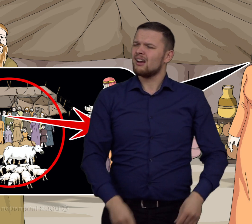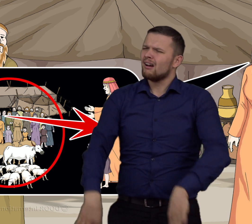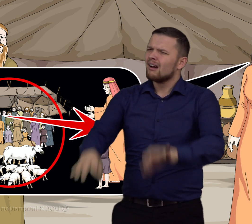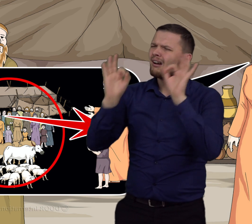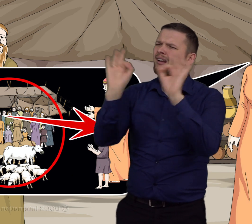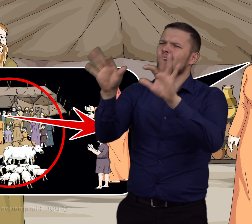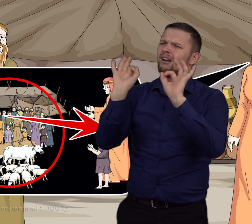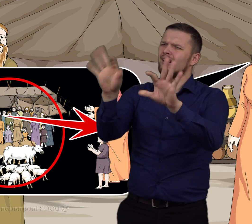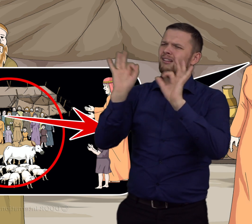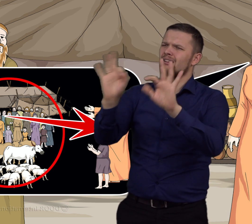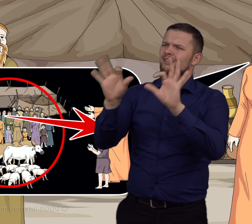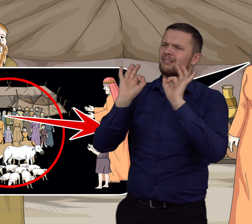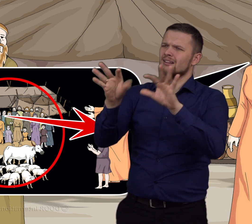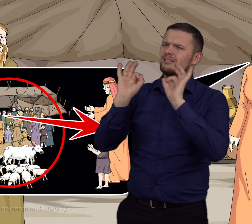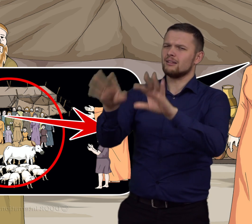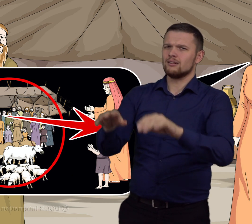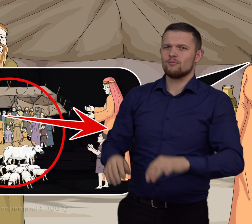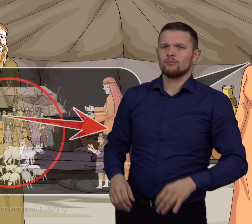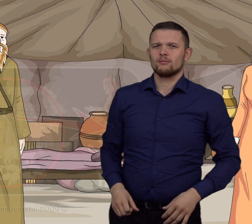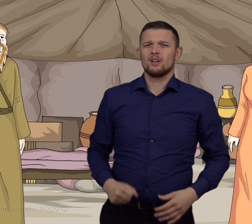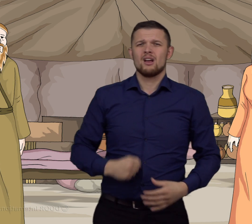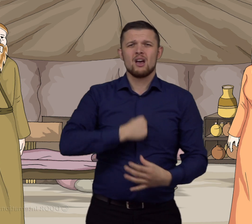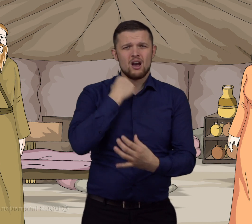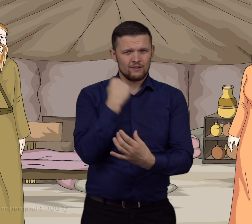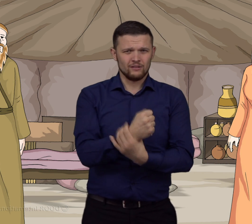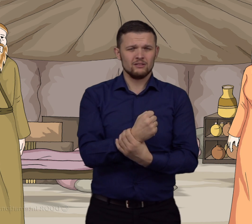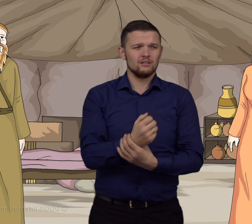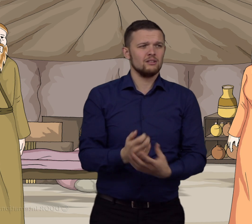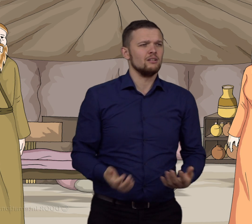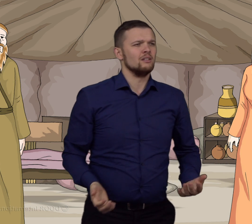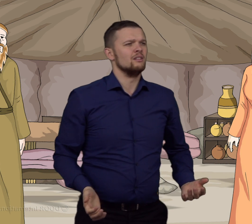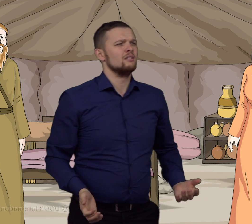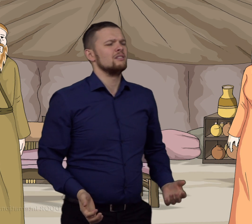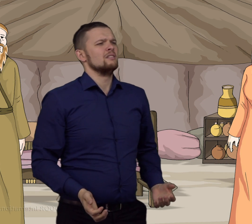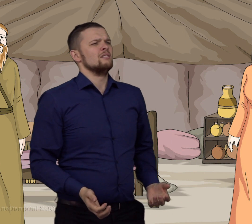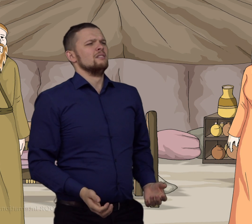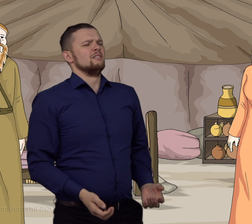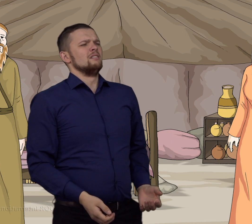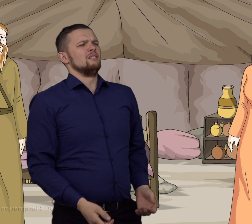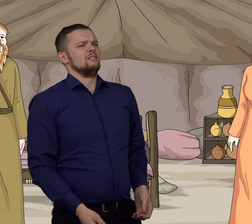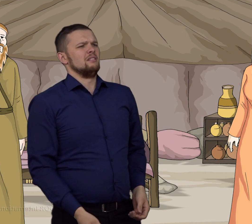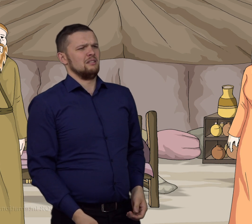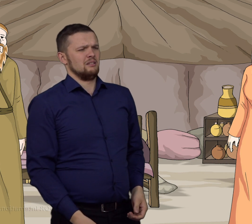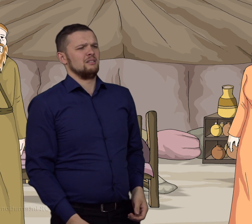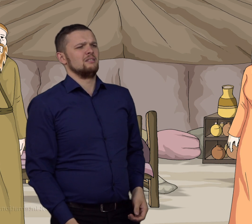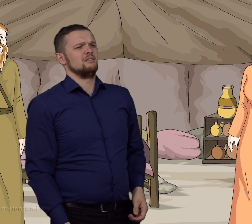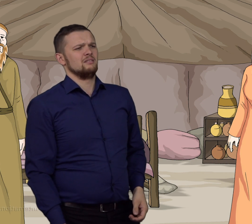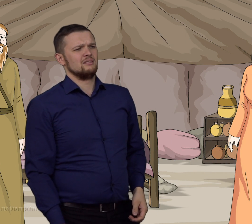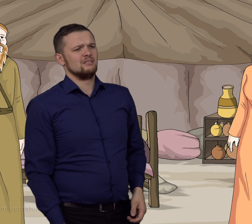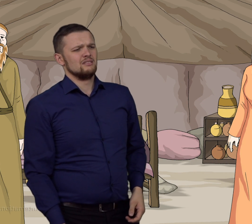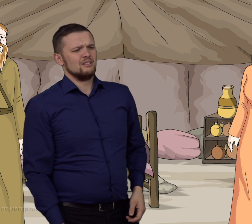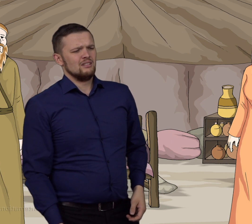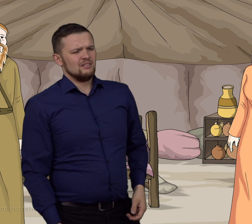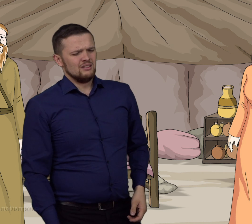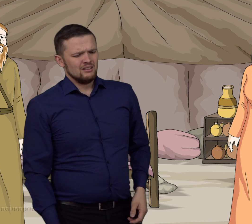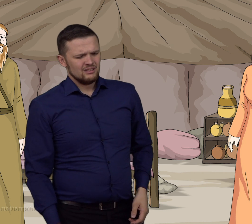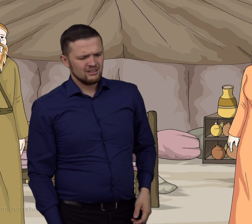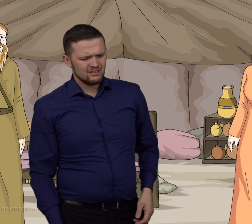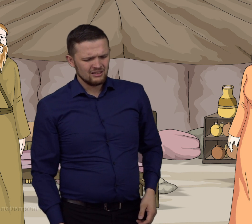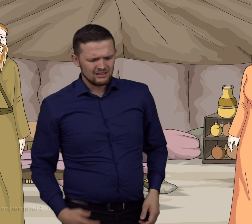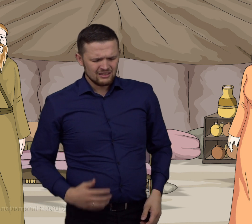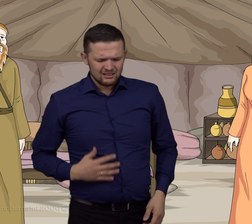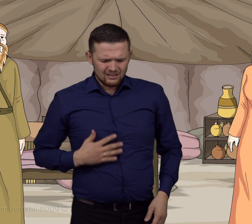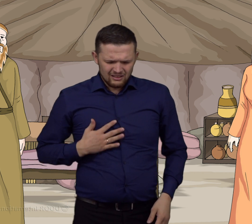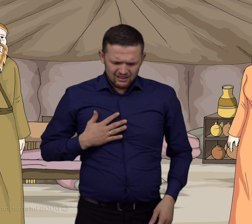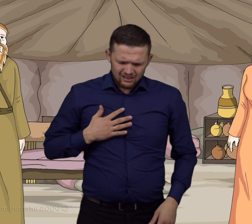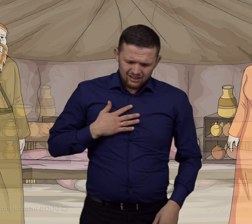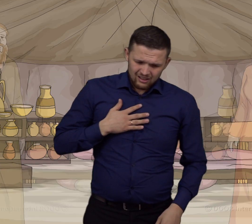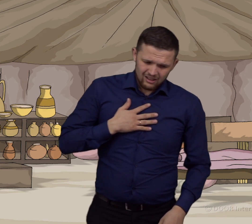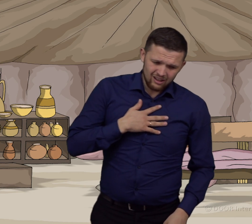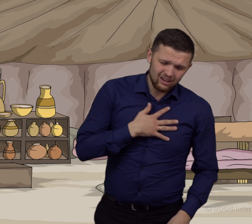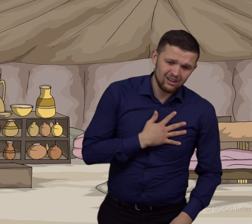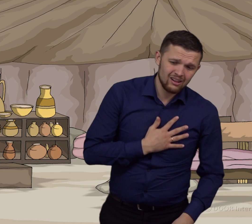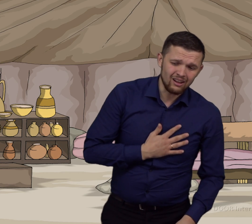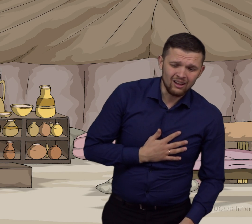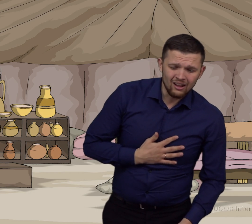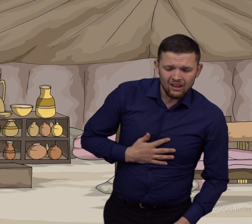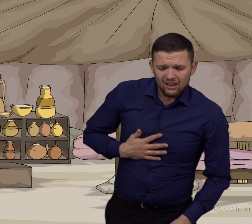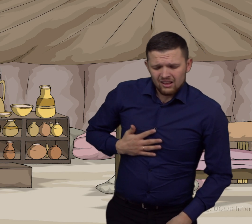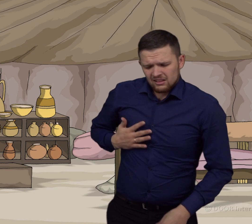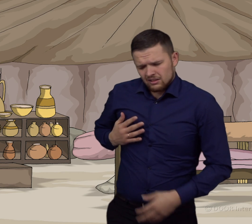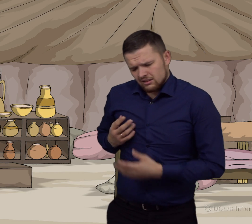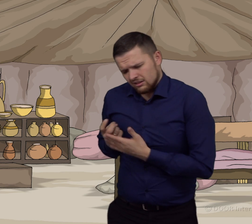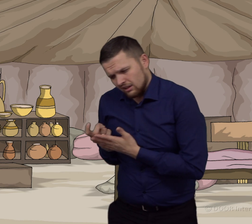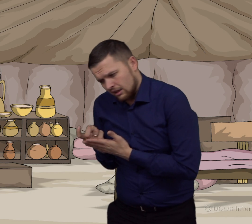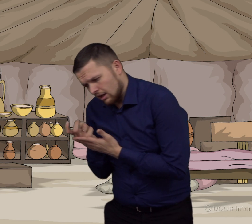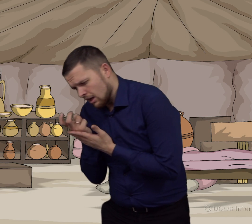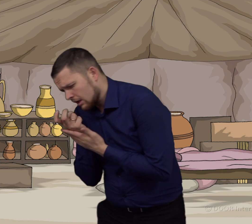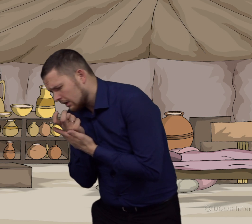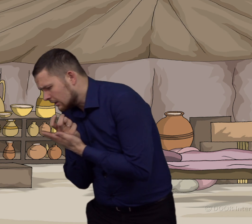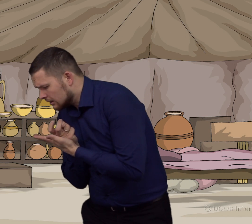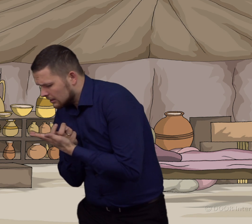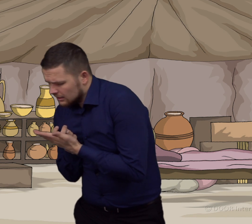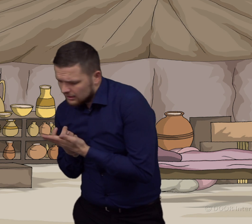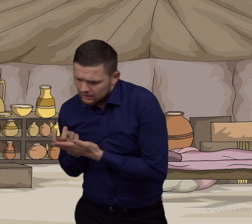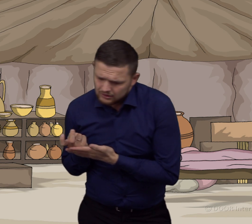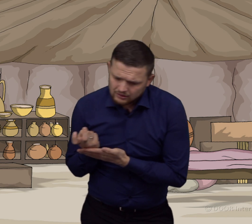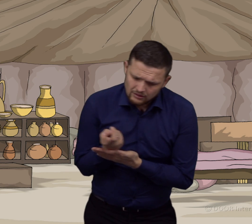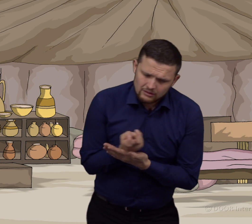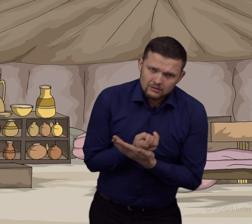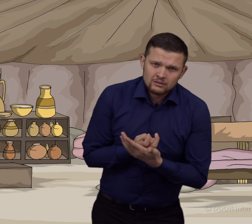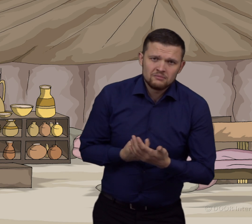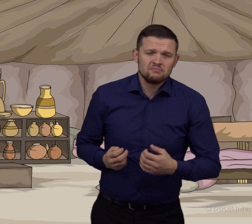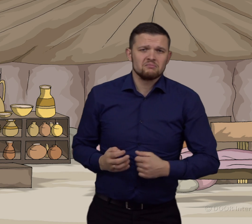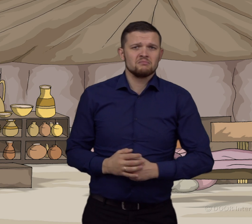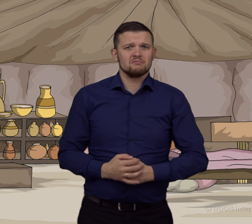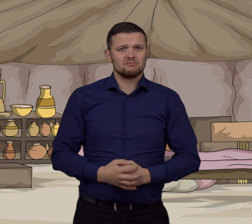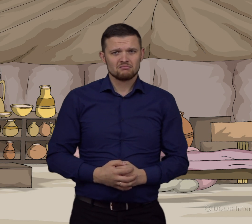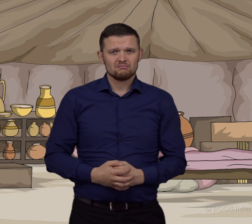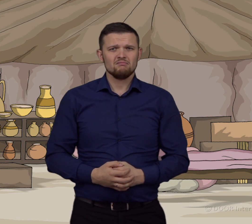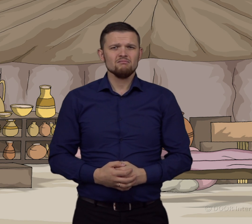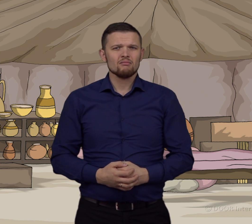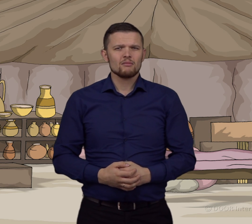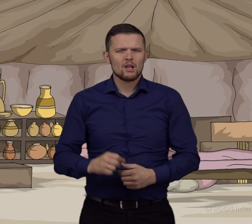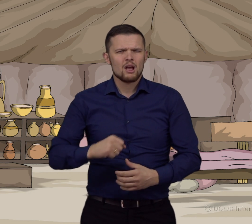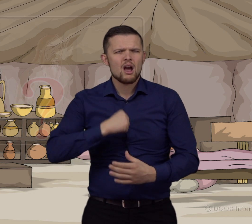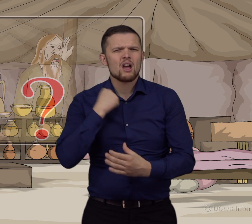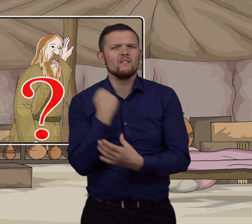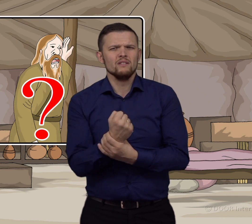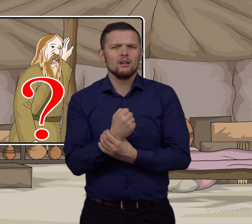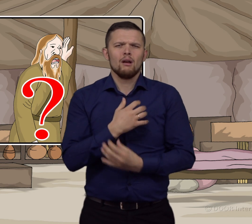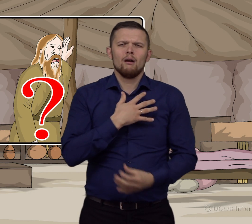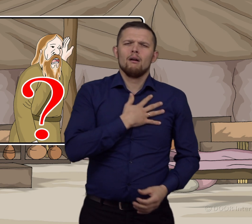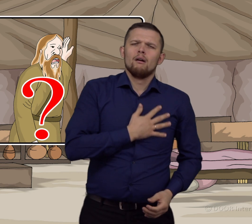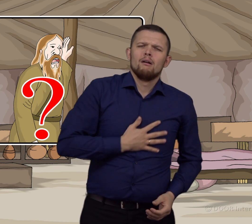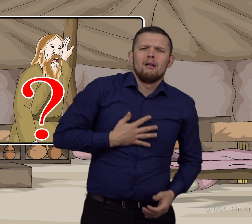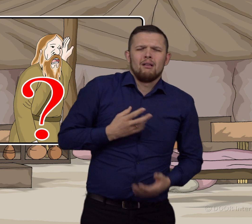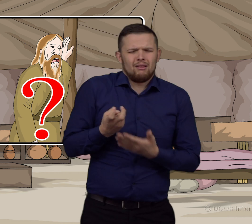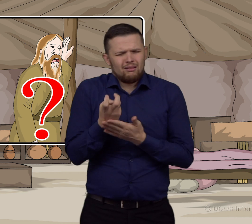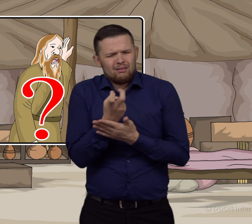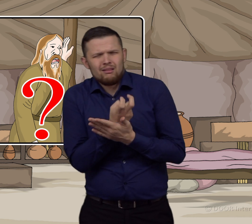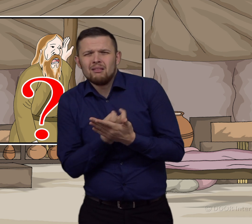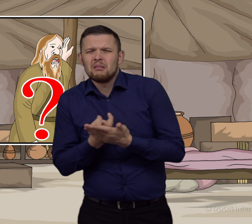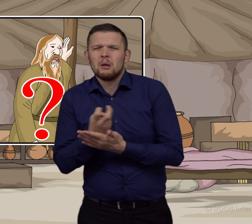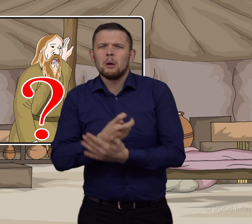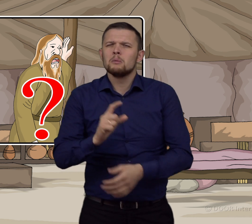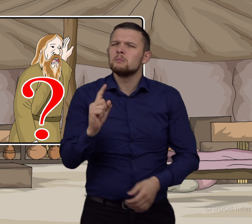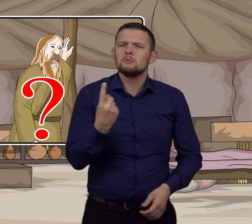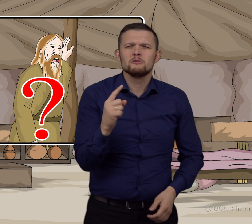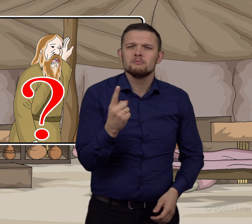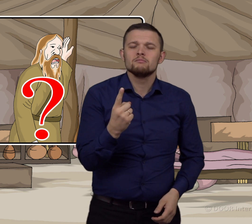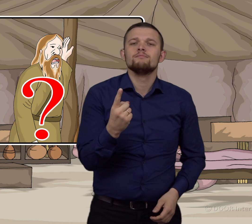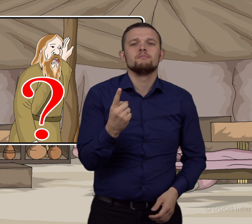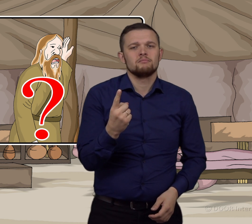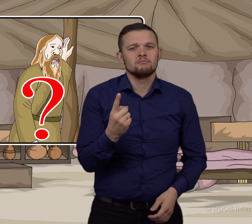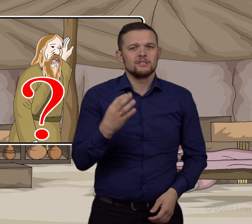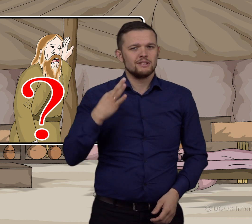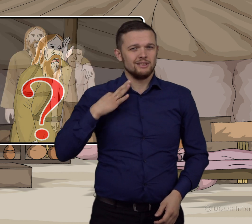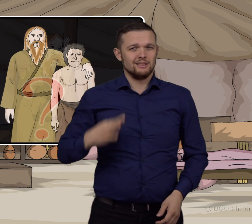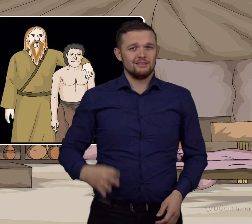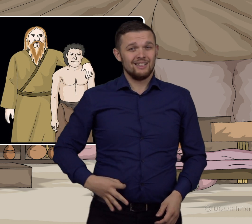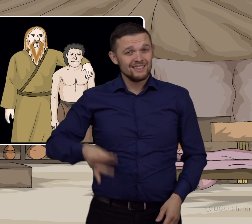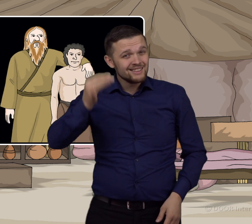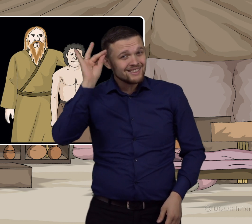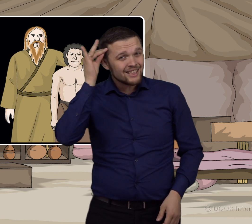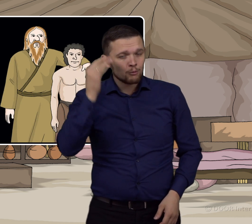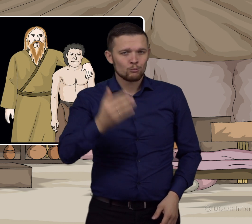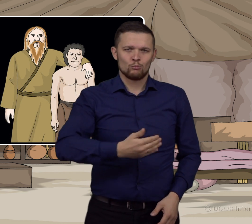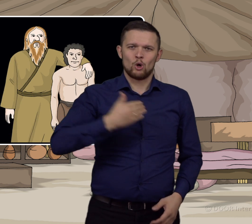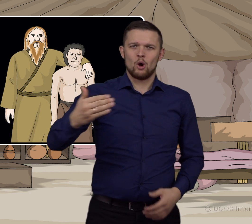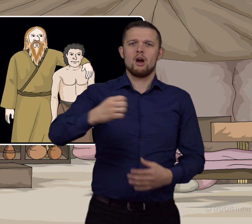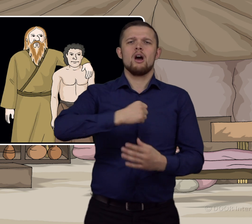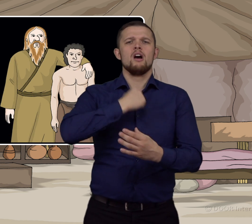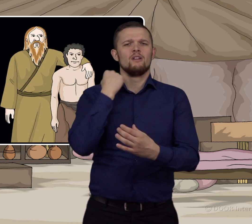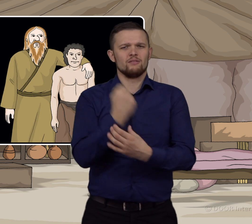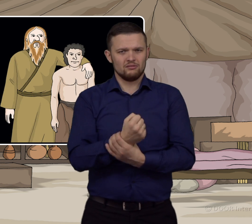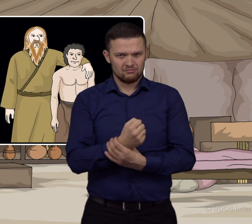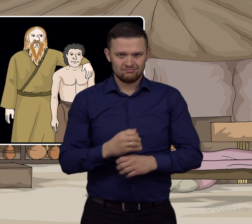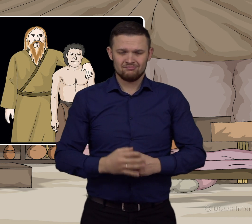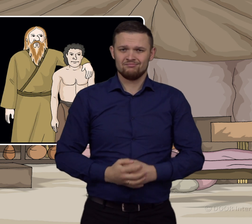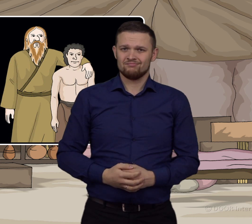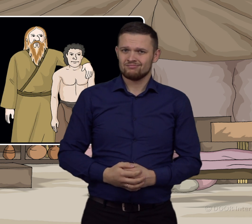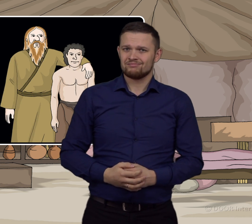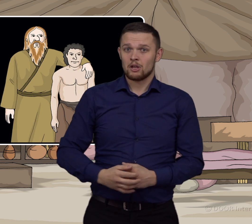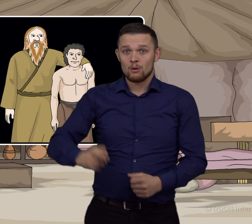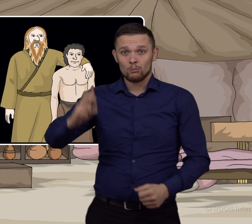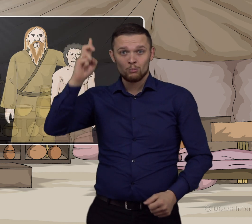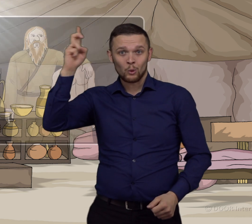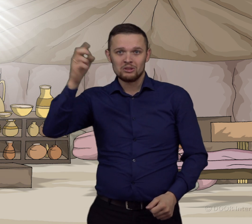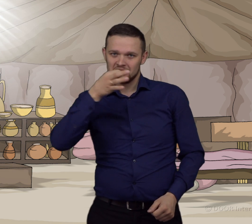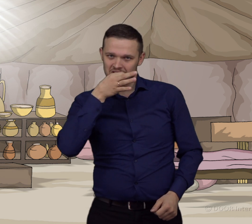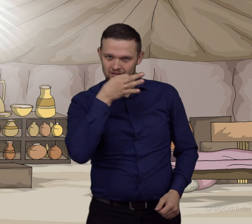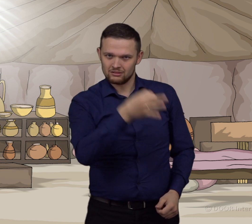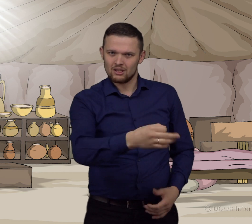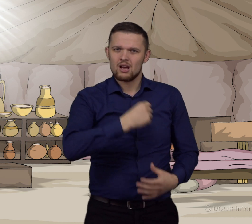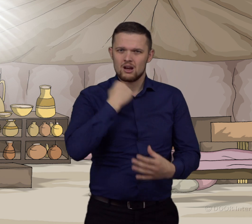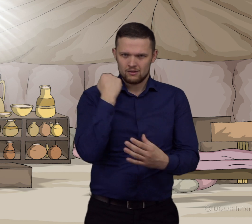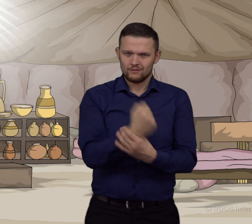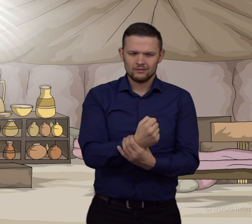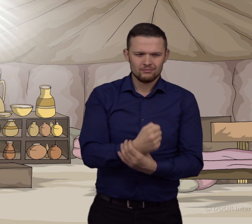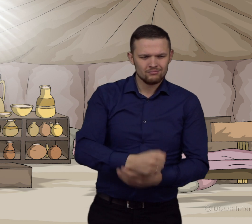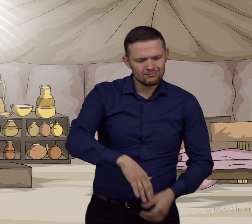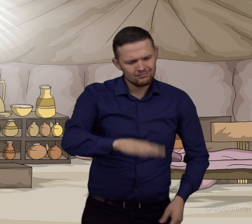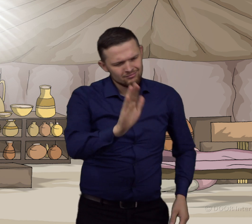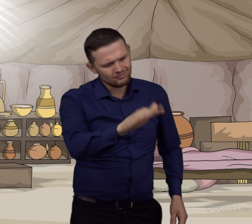Now this matter distressed Abraham greatly because it concerned his son Ishmael.